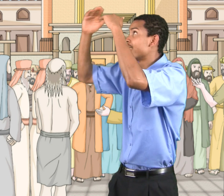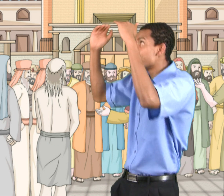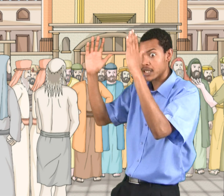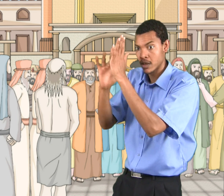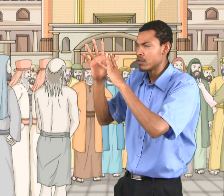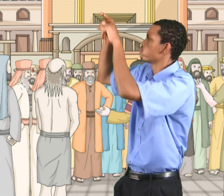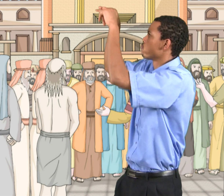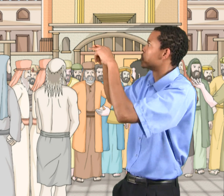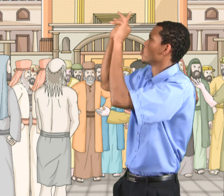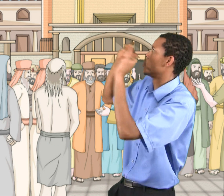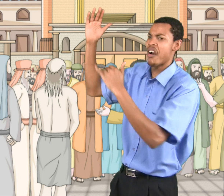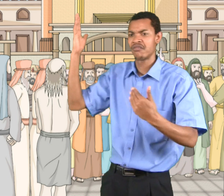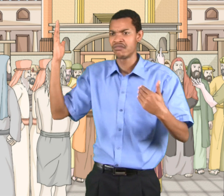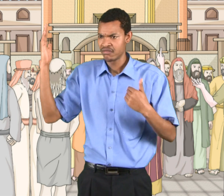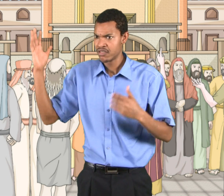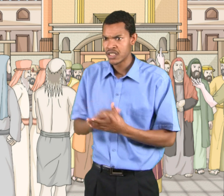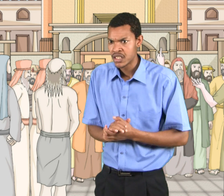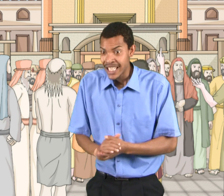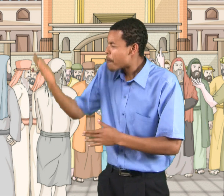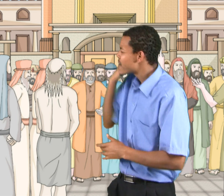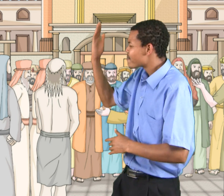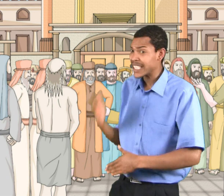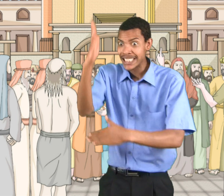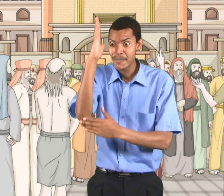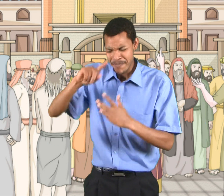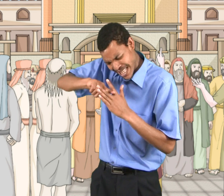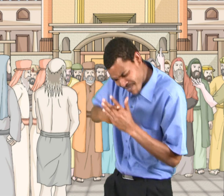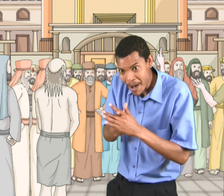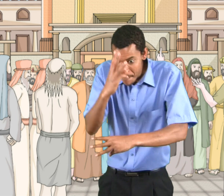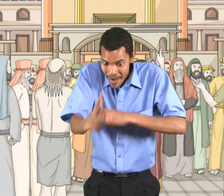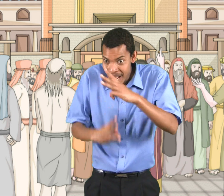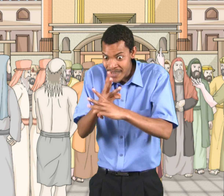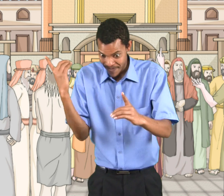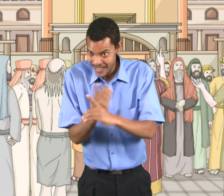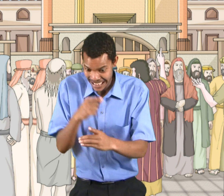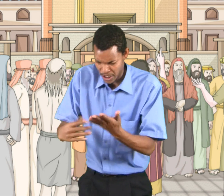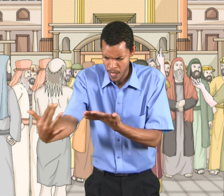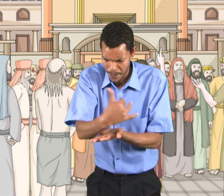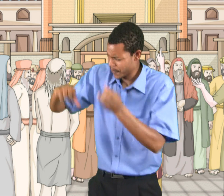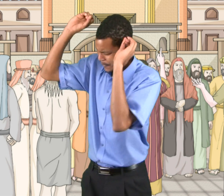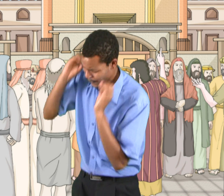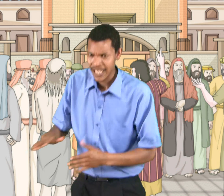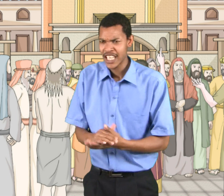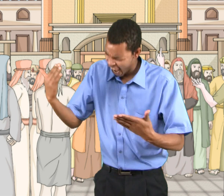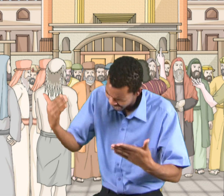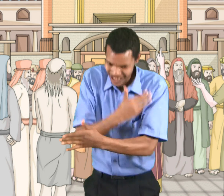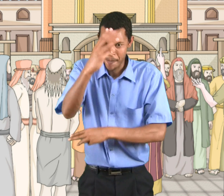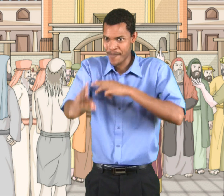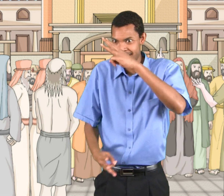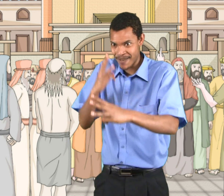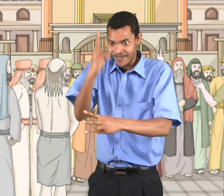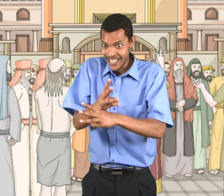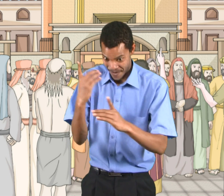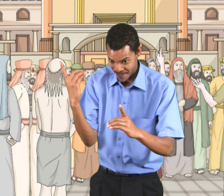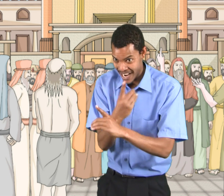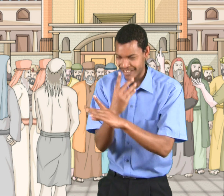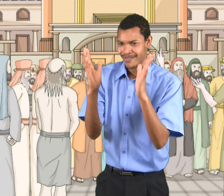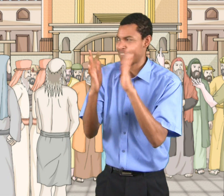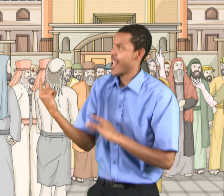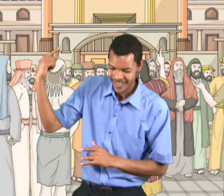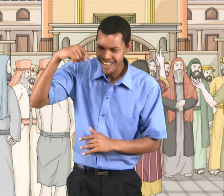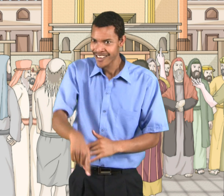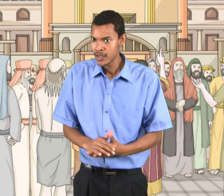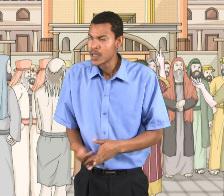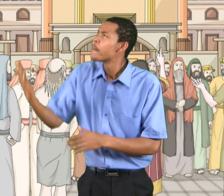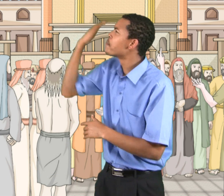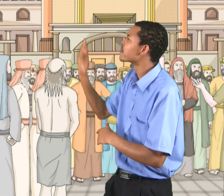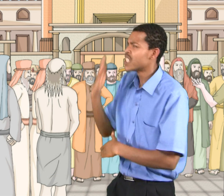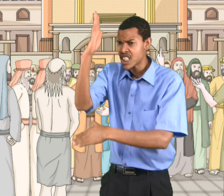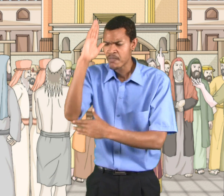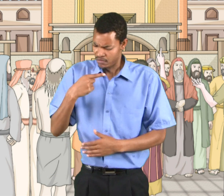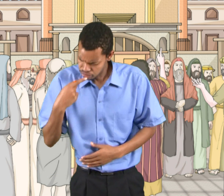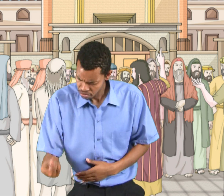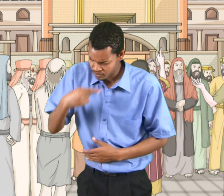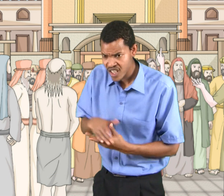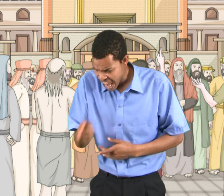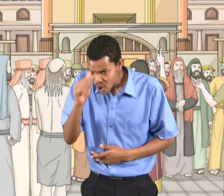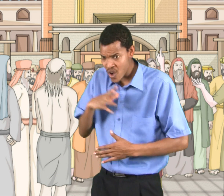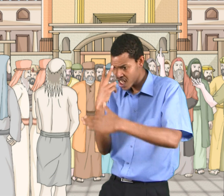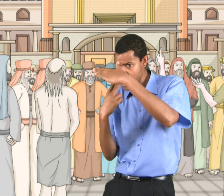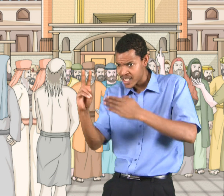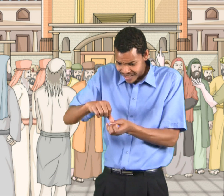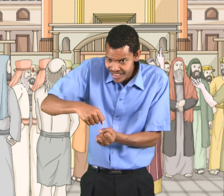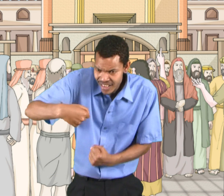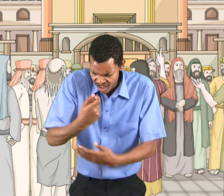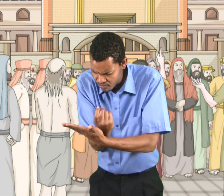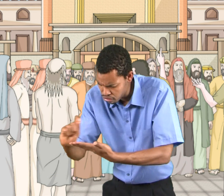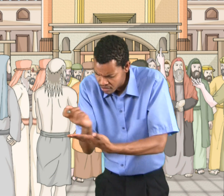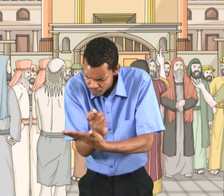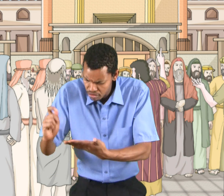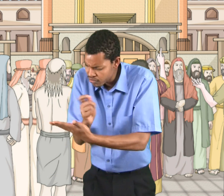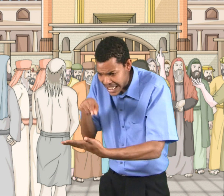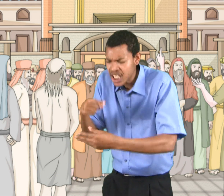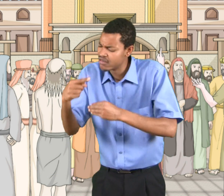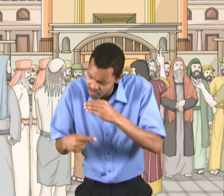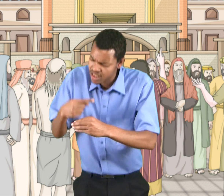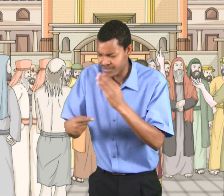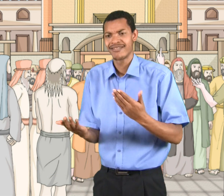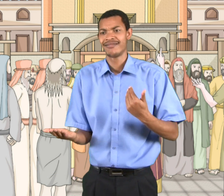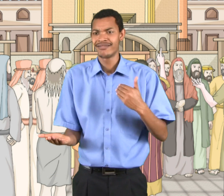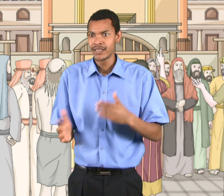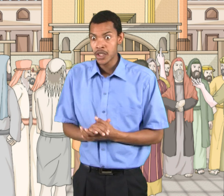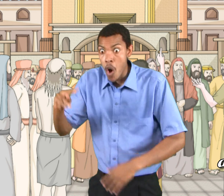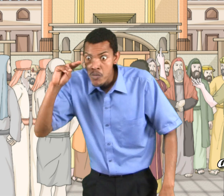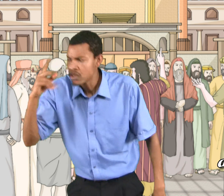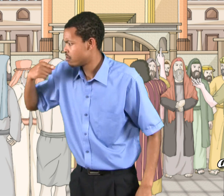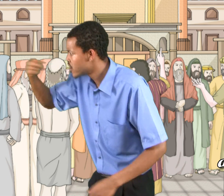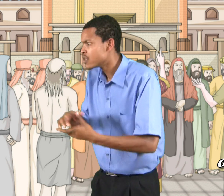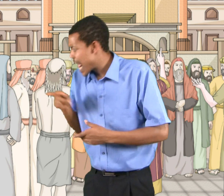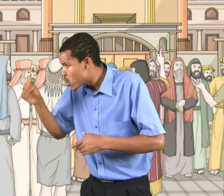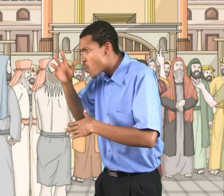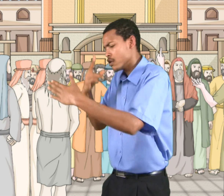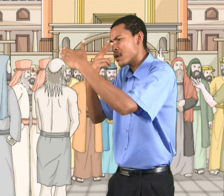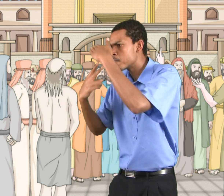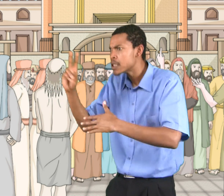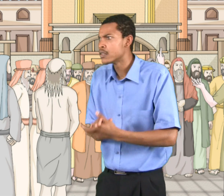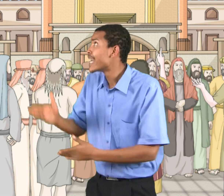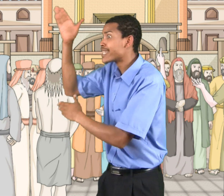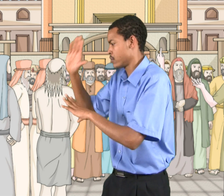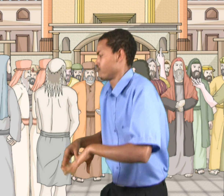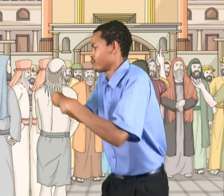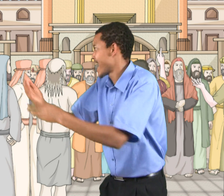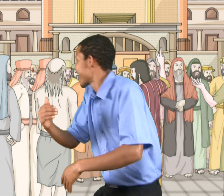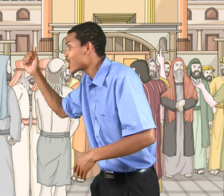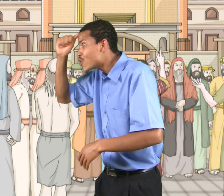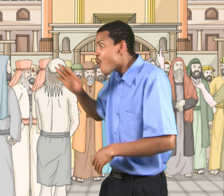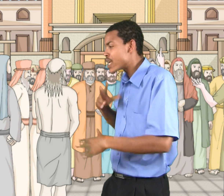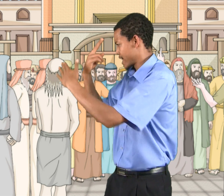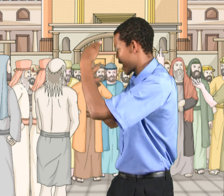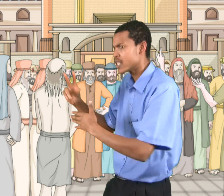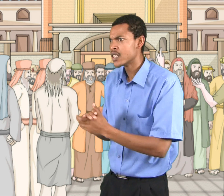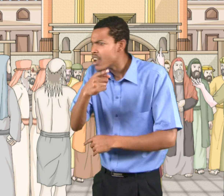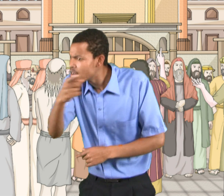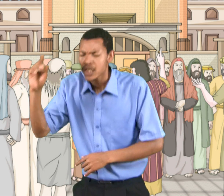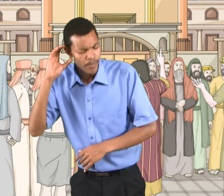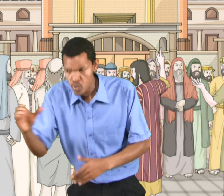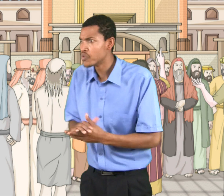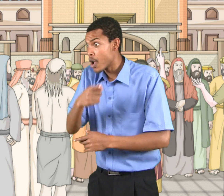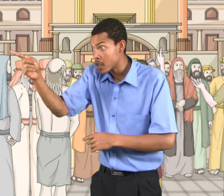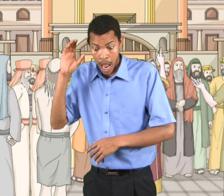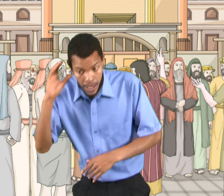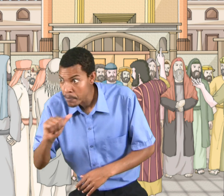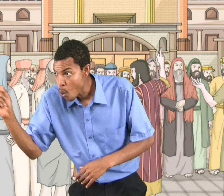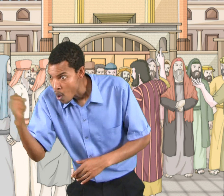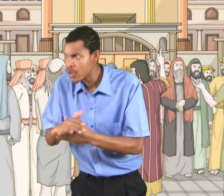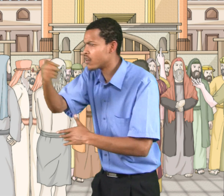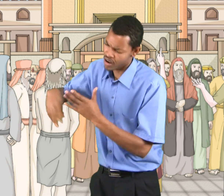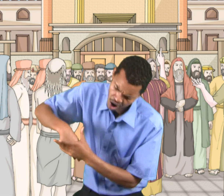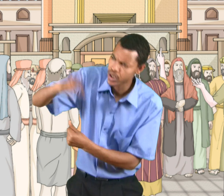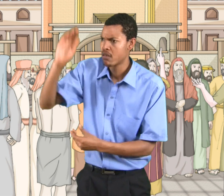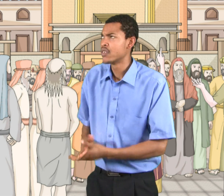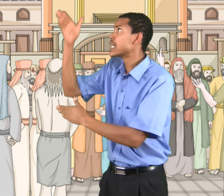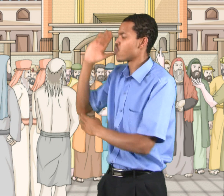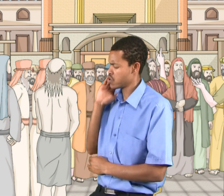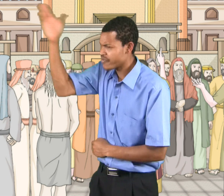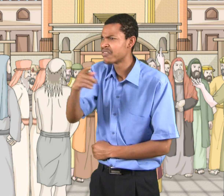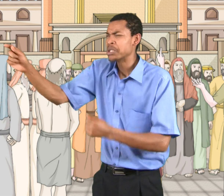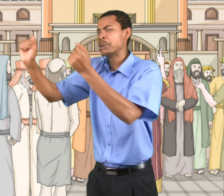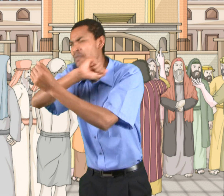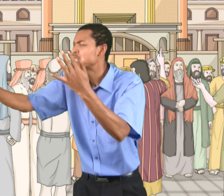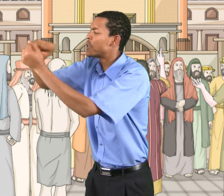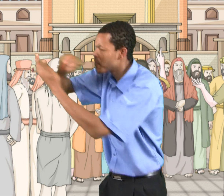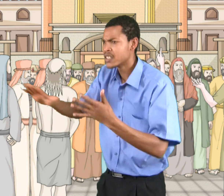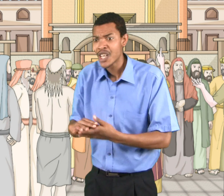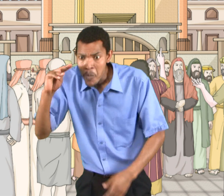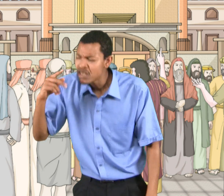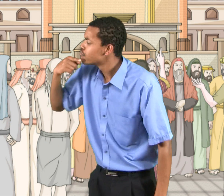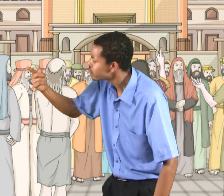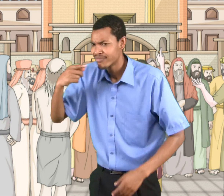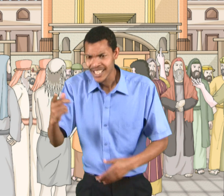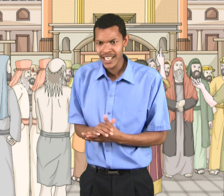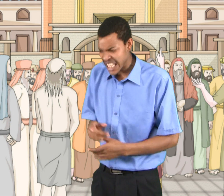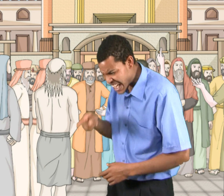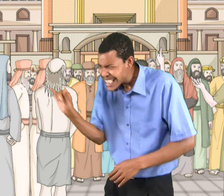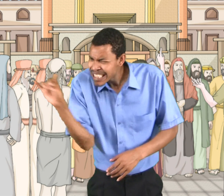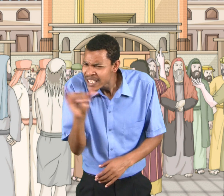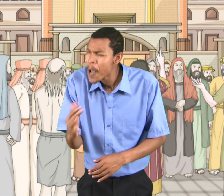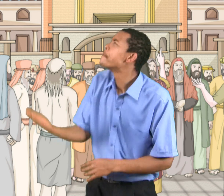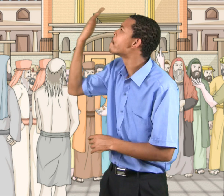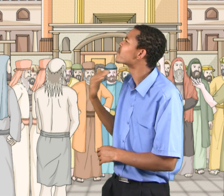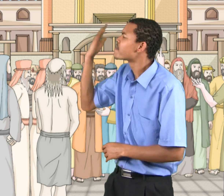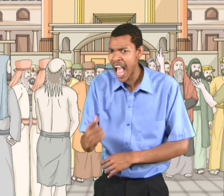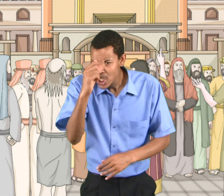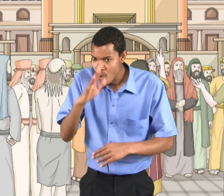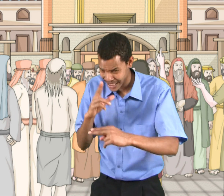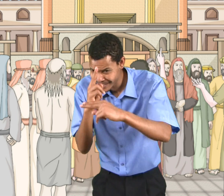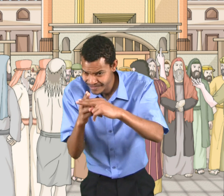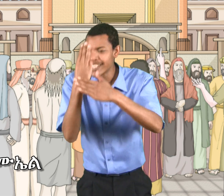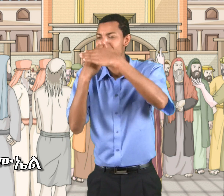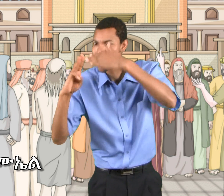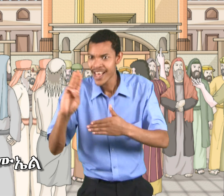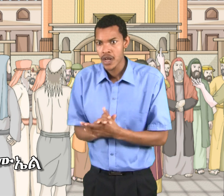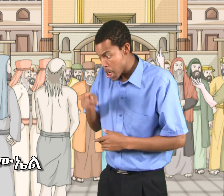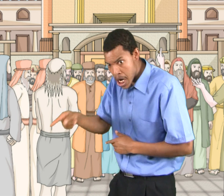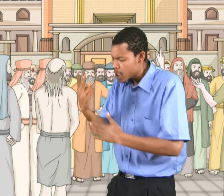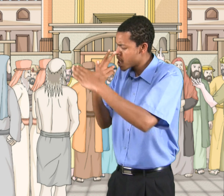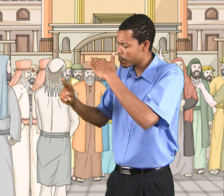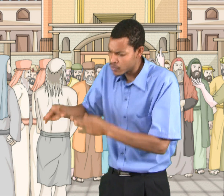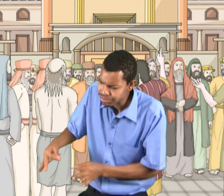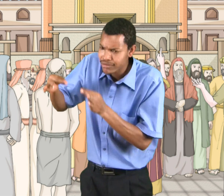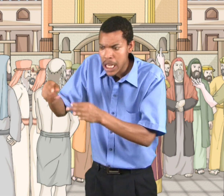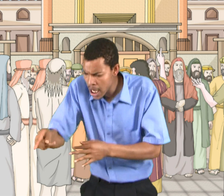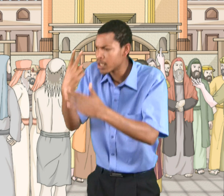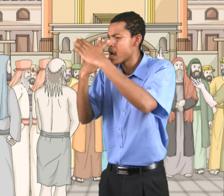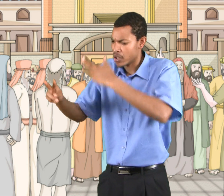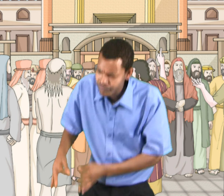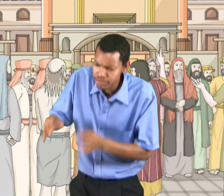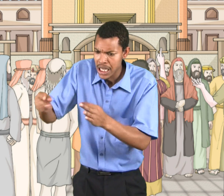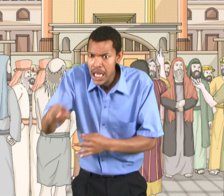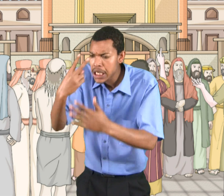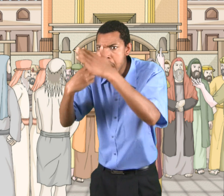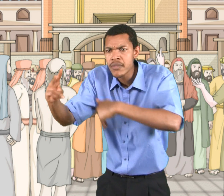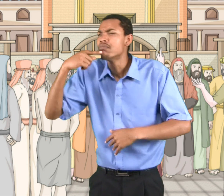Heaven must take Him in until the time comes for the restoration of all things, which God announced long ago through His holy prophets. For Moses said, ‘The Lord your God will raise up for you a prophet like me from among your brothers.